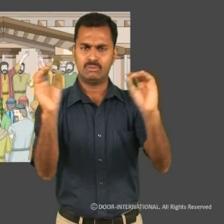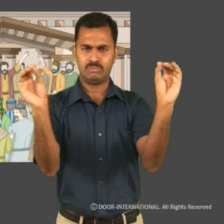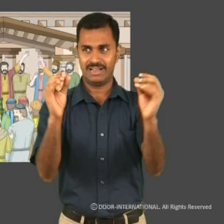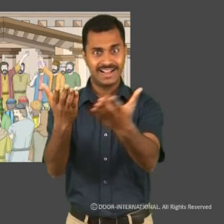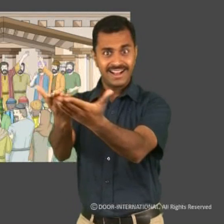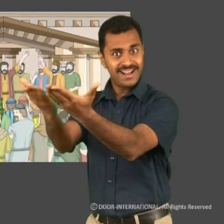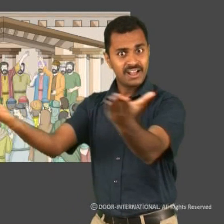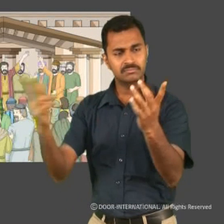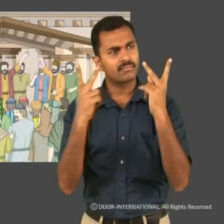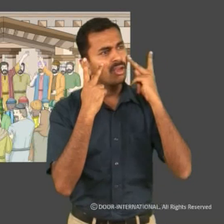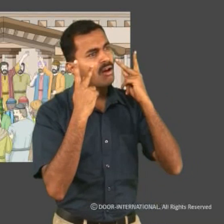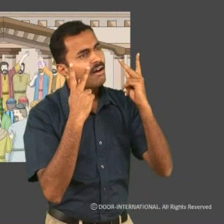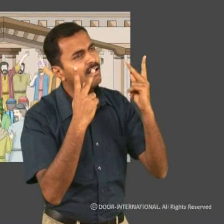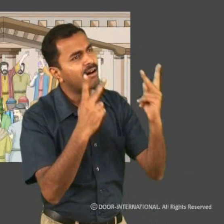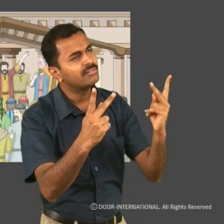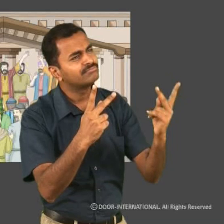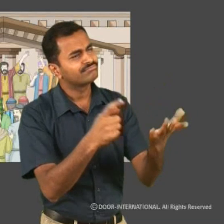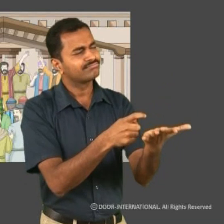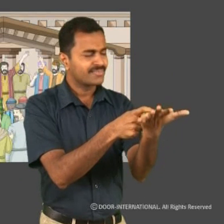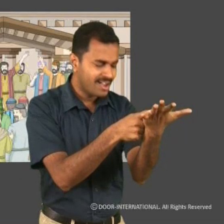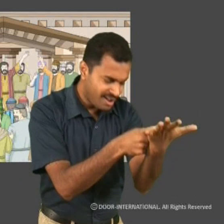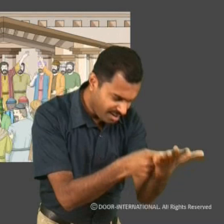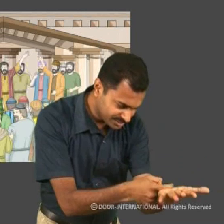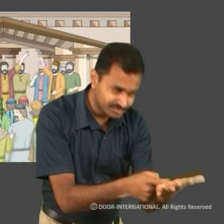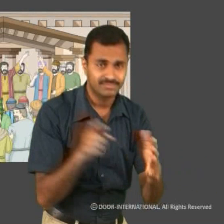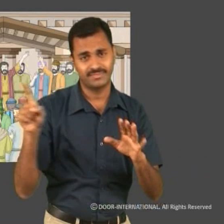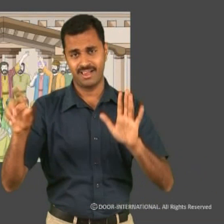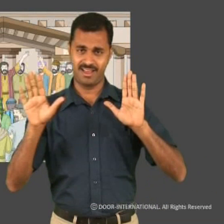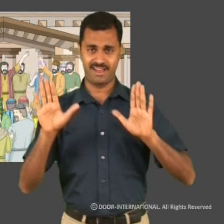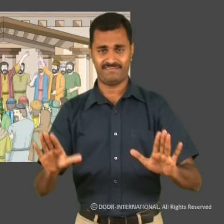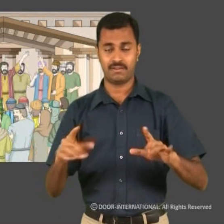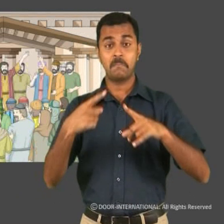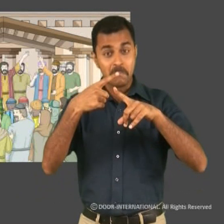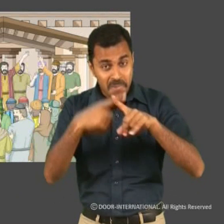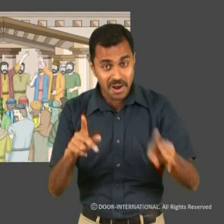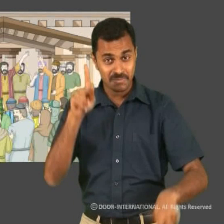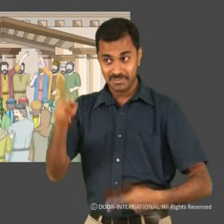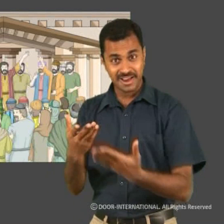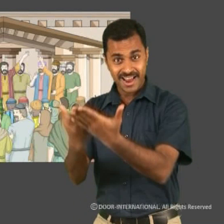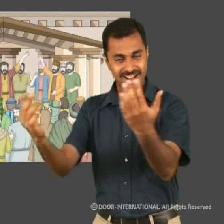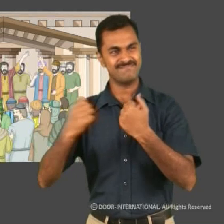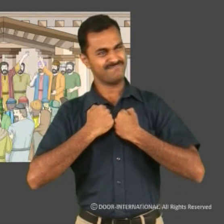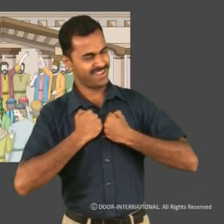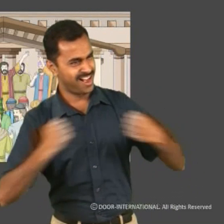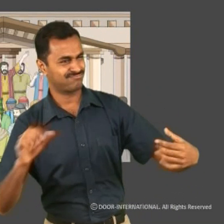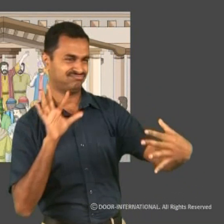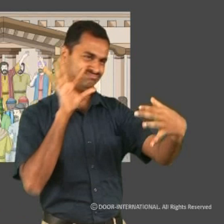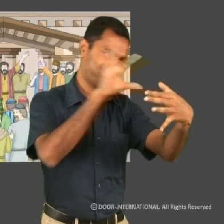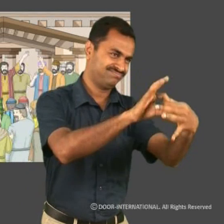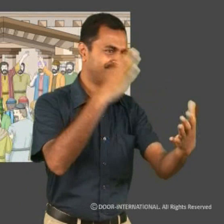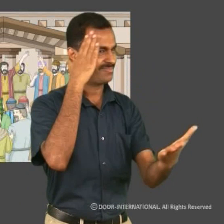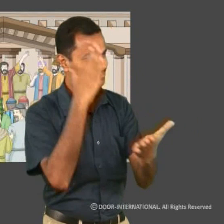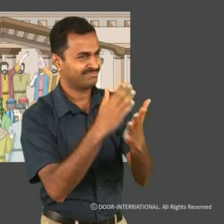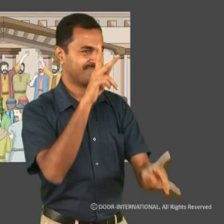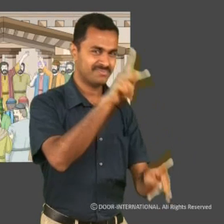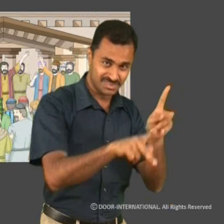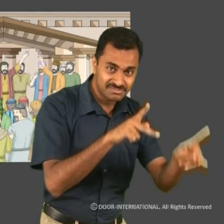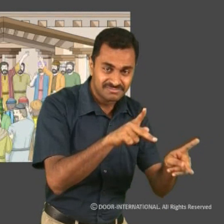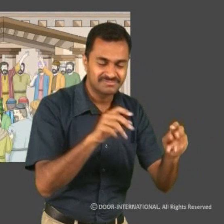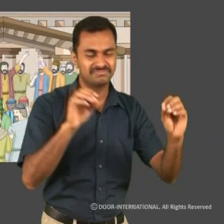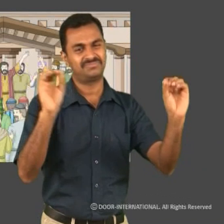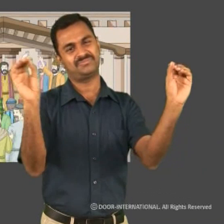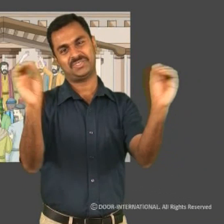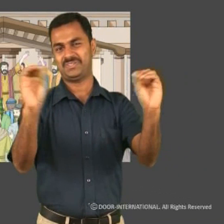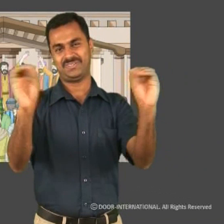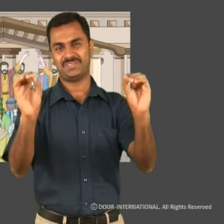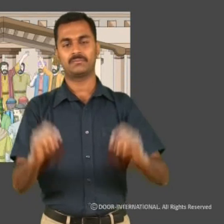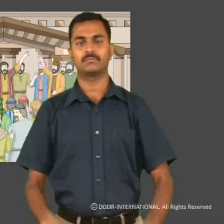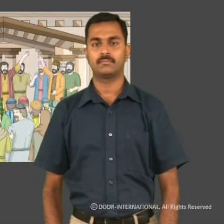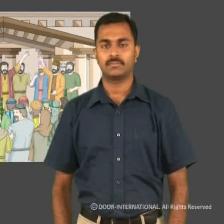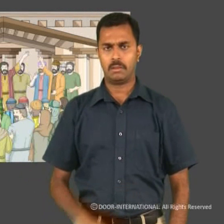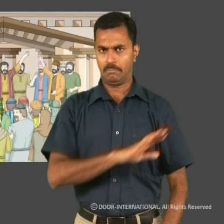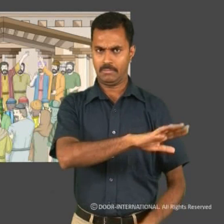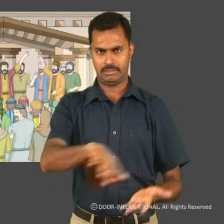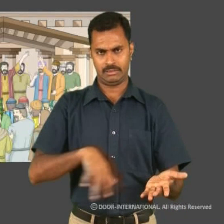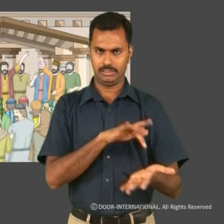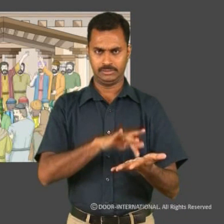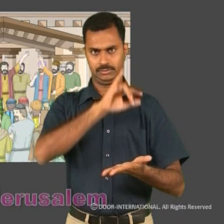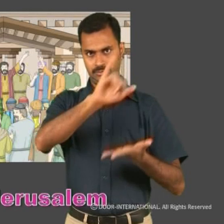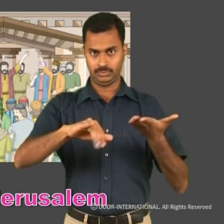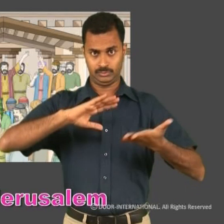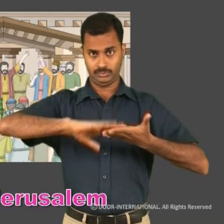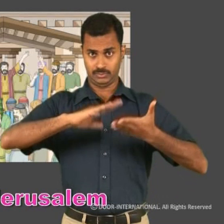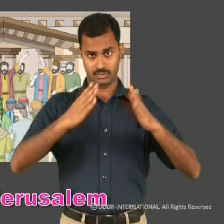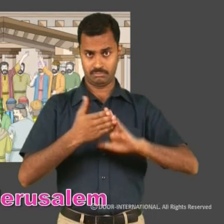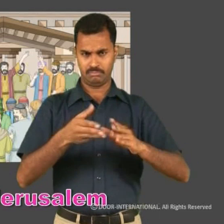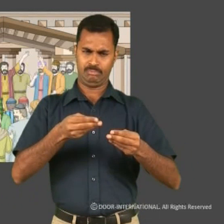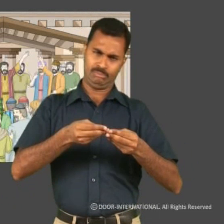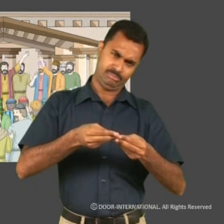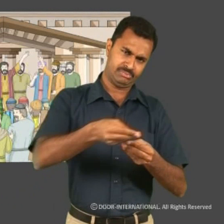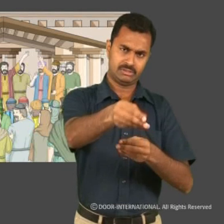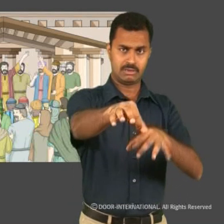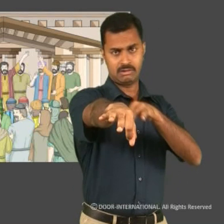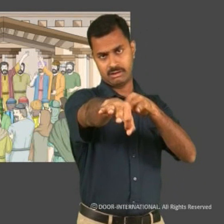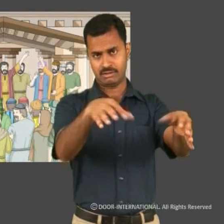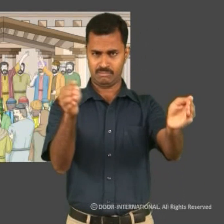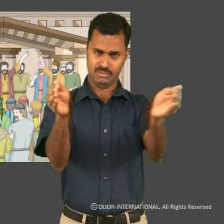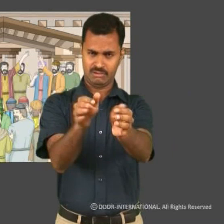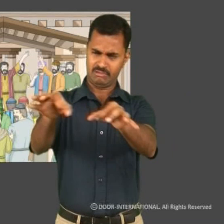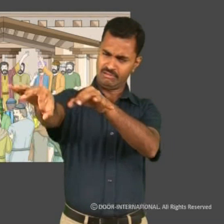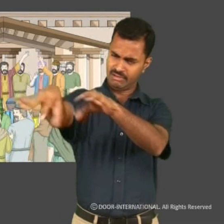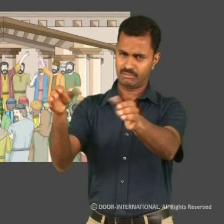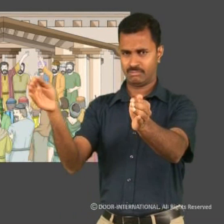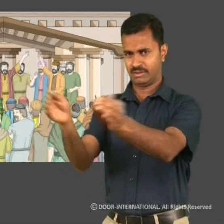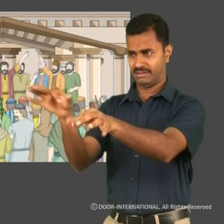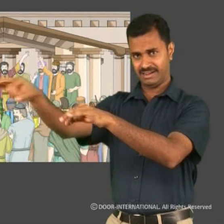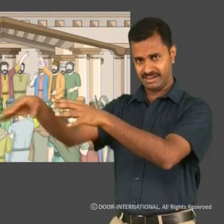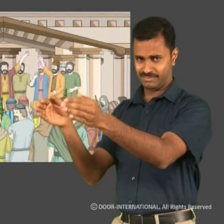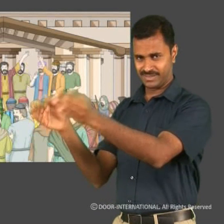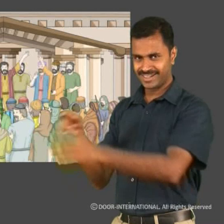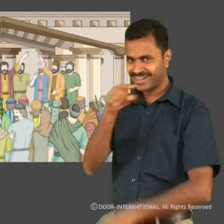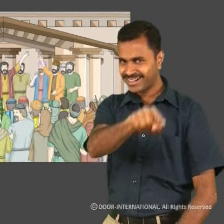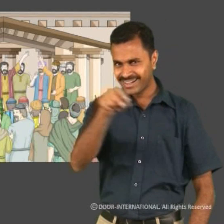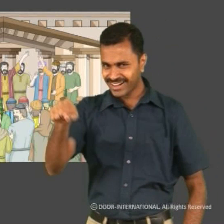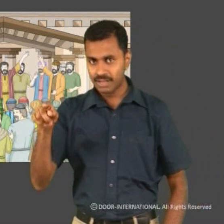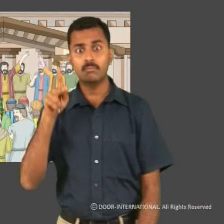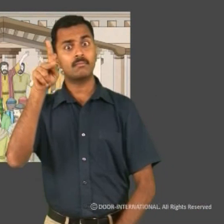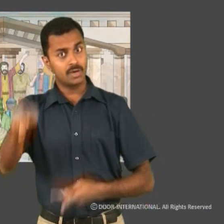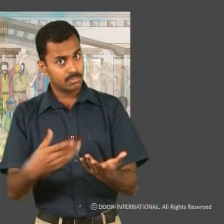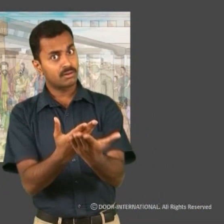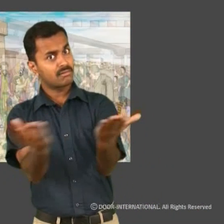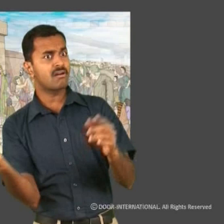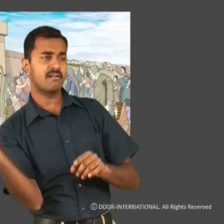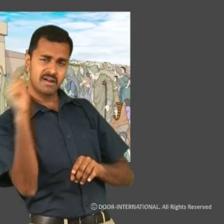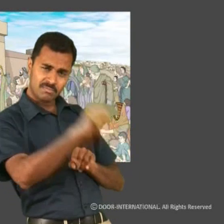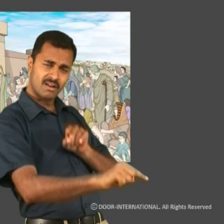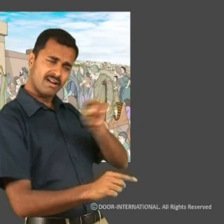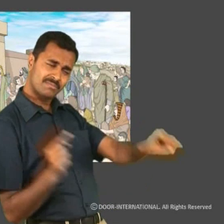Yet more and more believers were brought to the Lord—large numbers of both men and women.